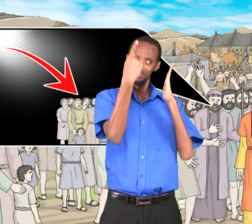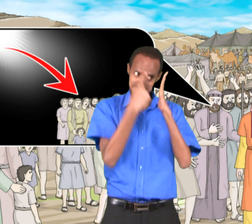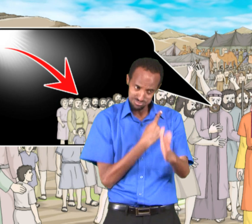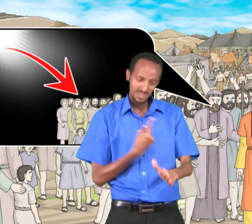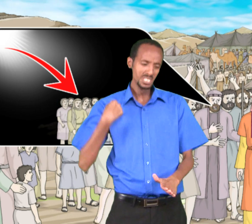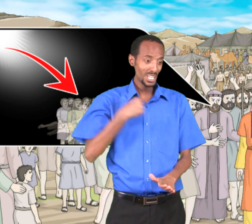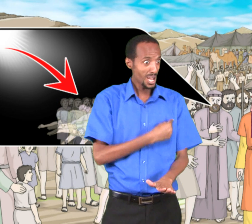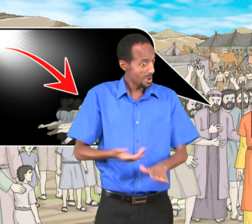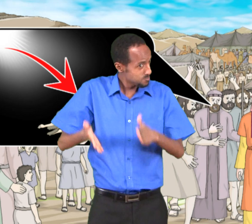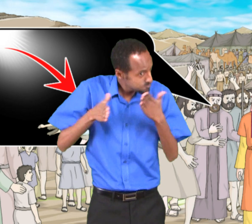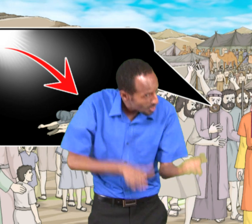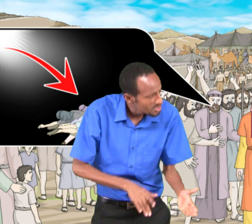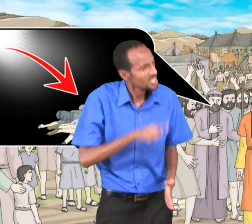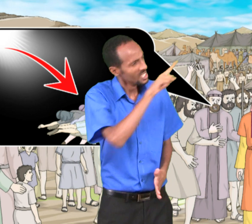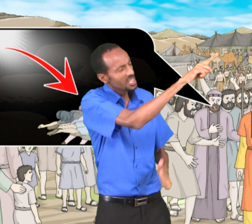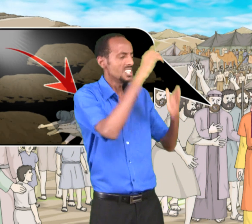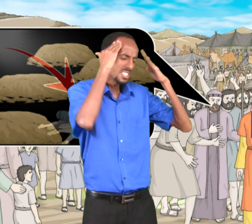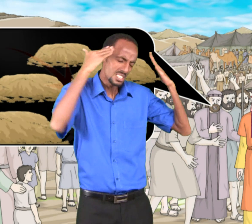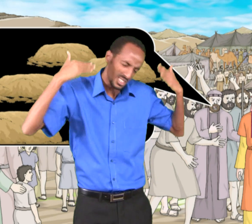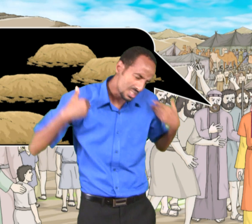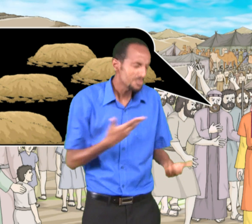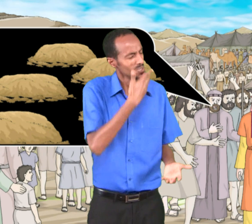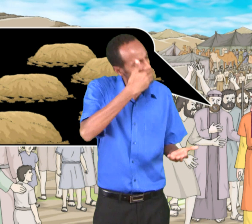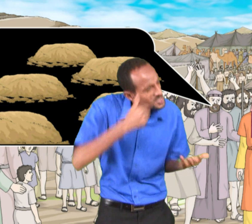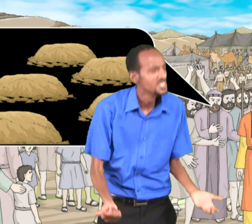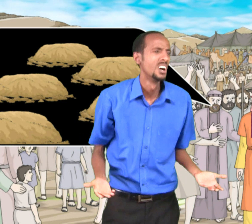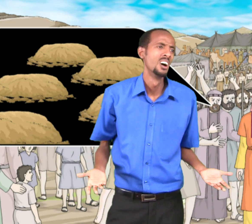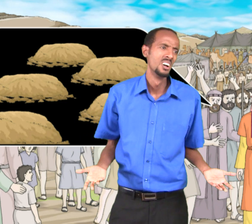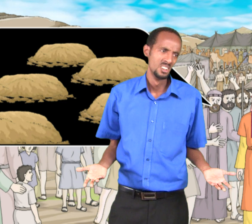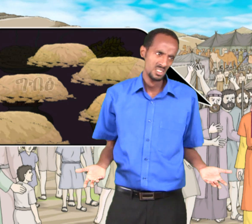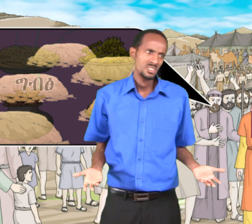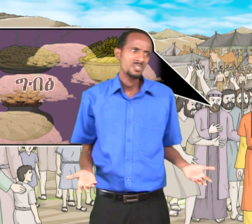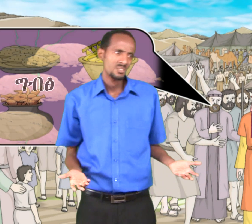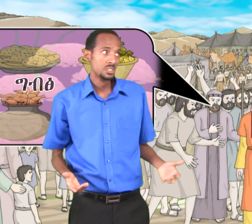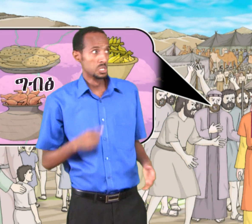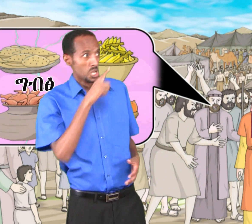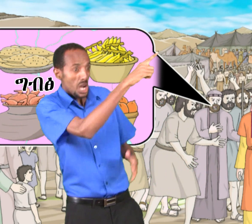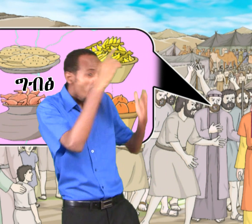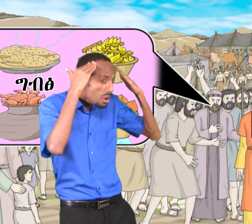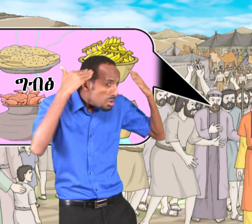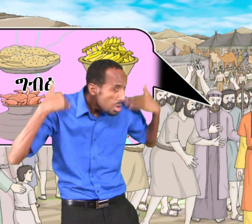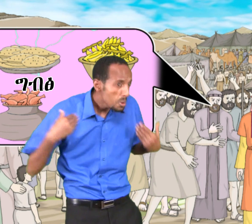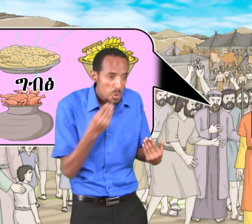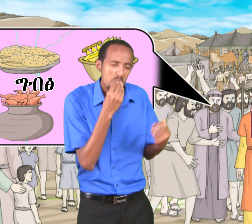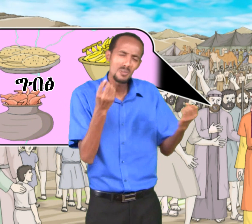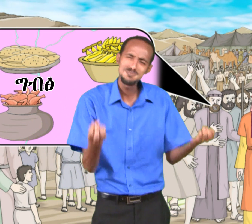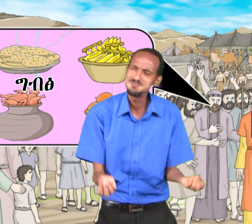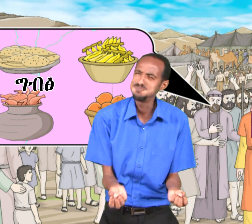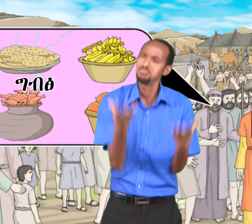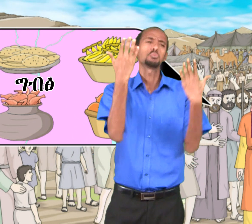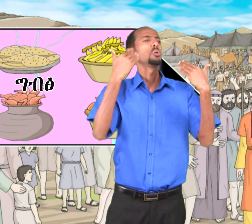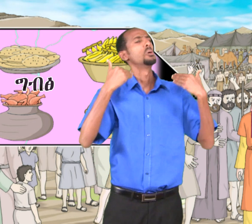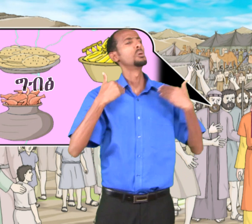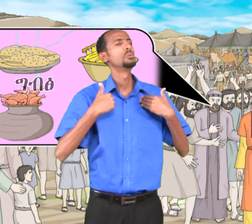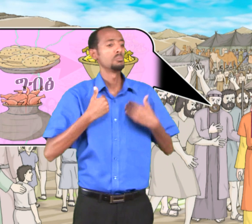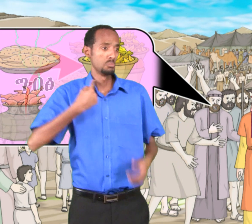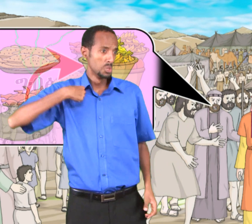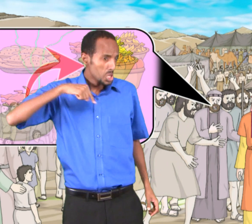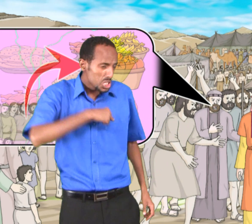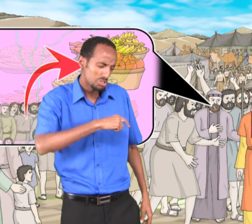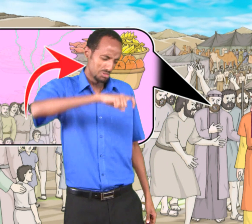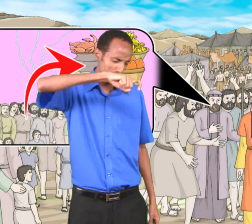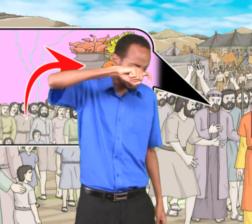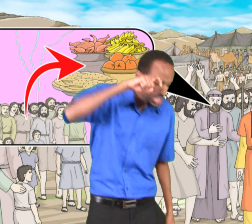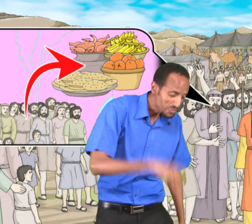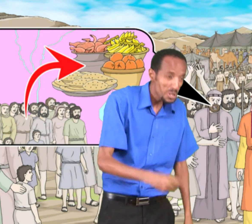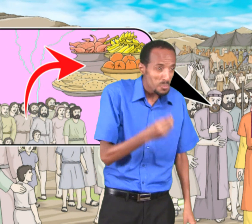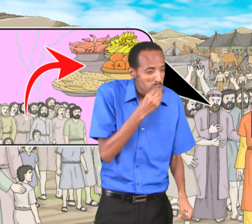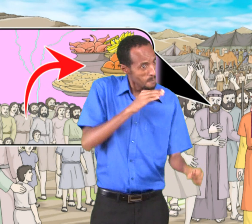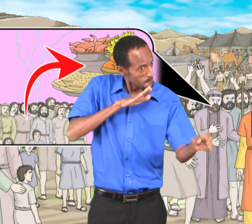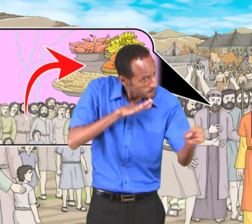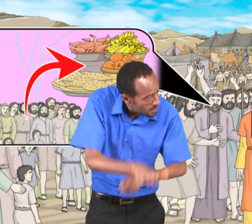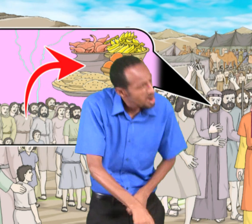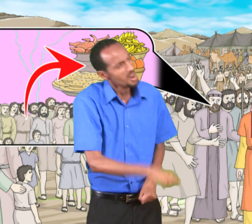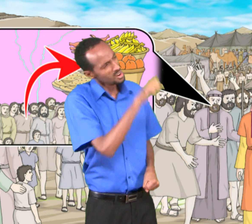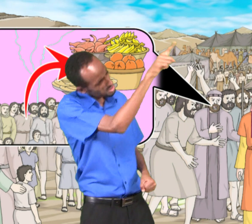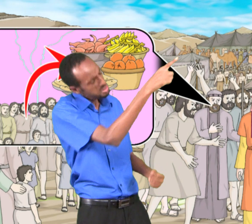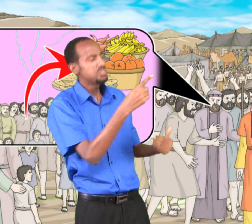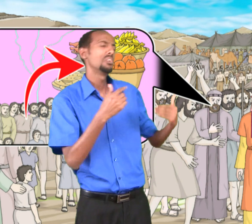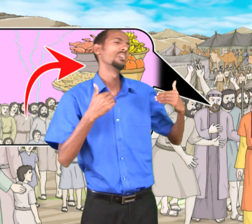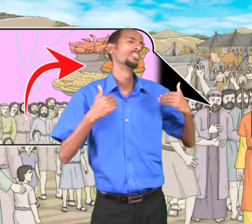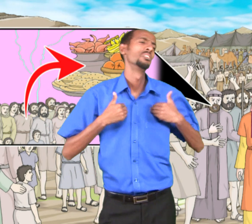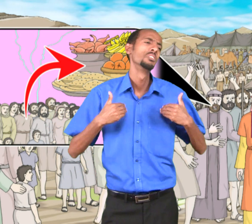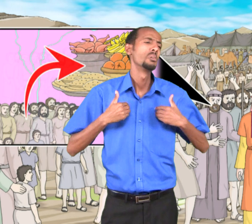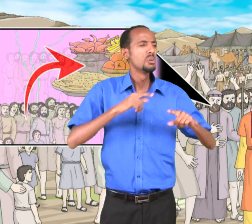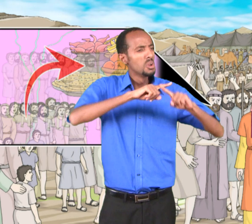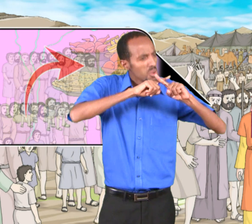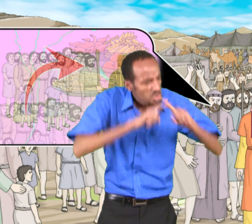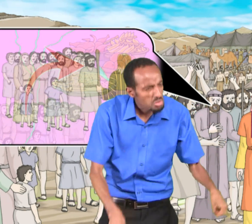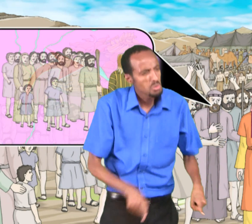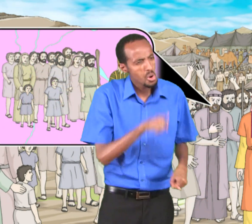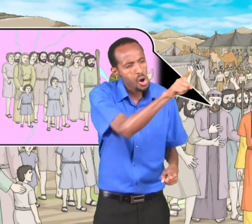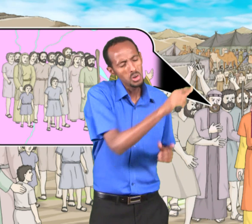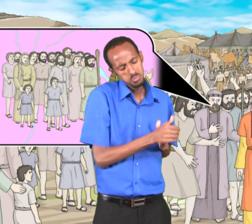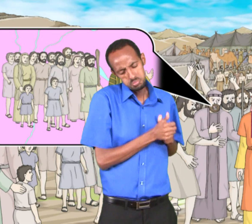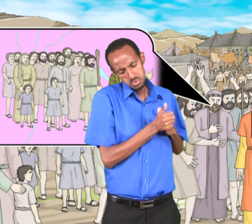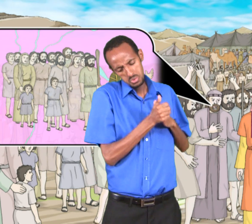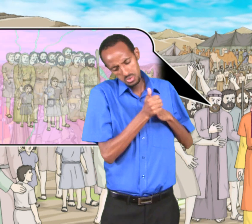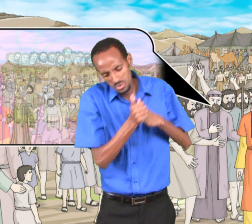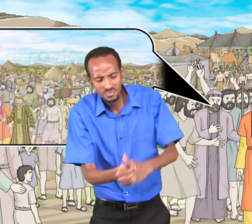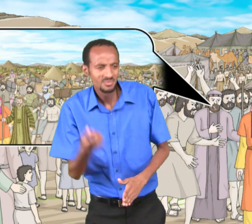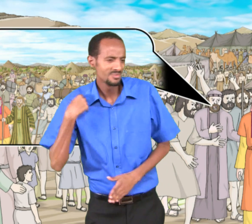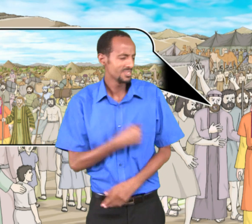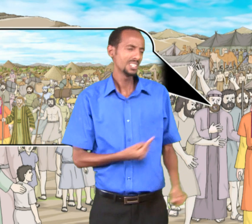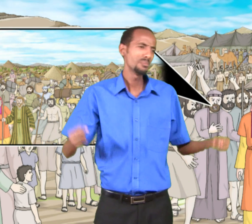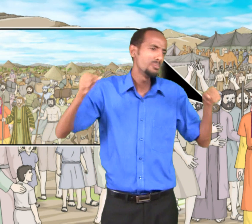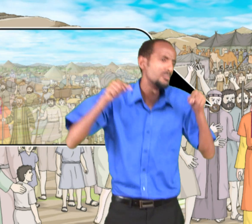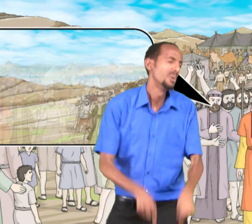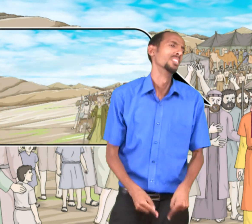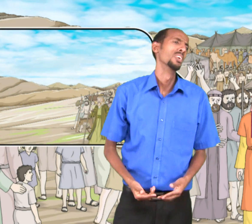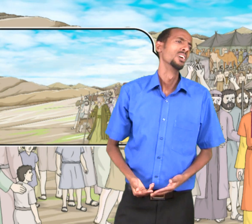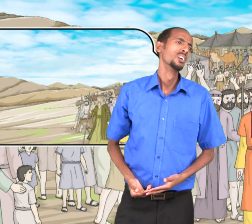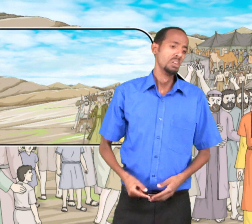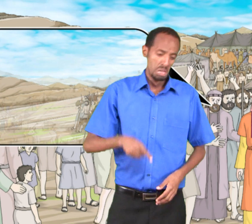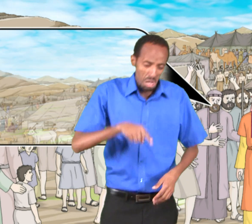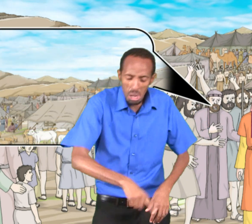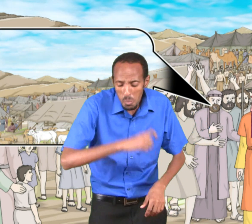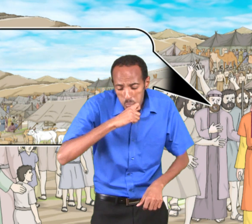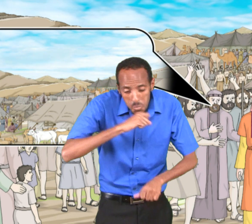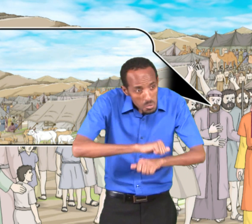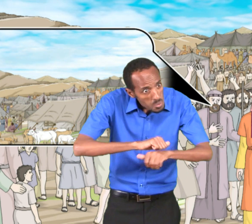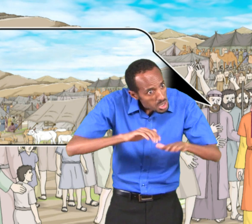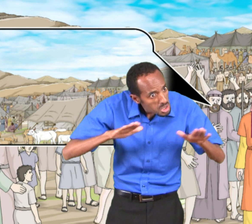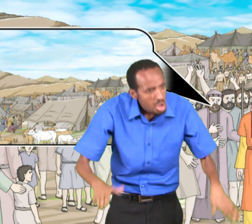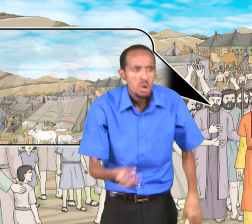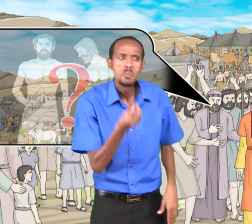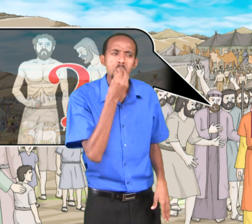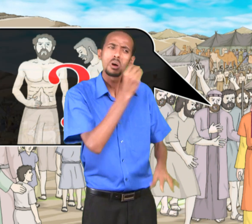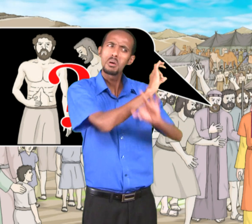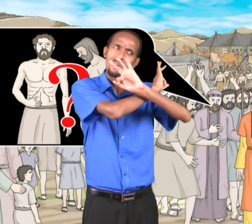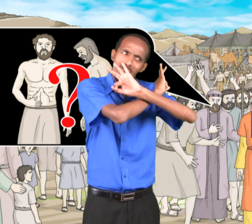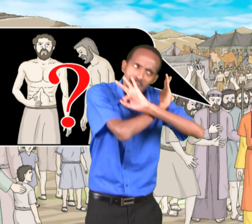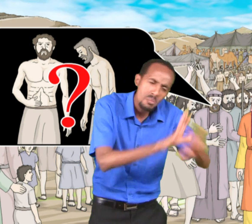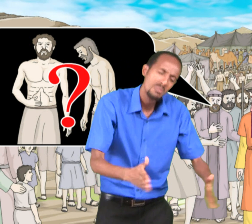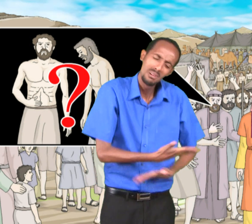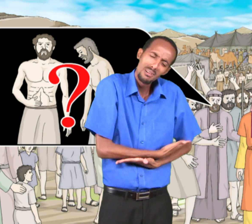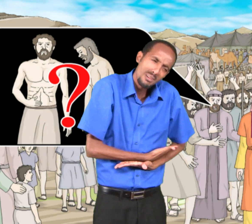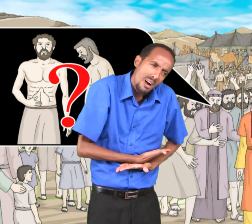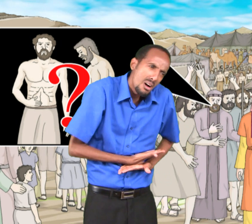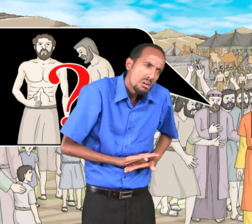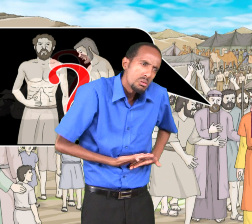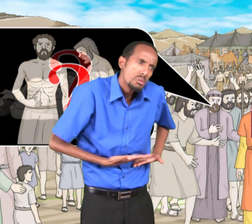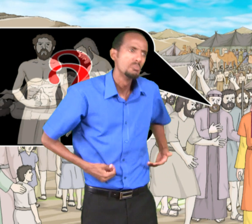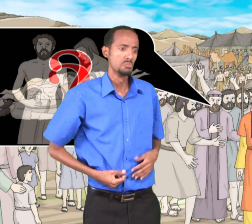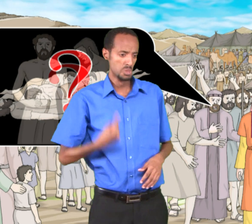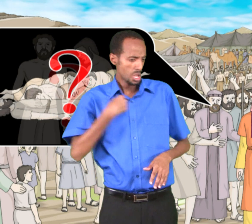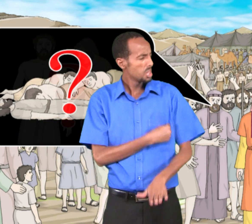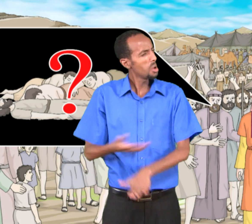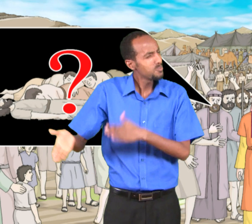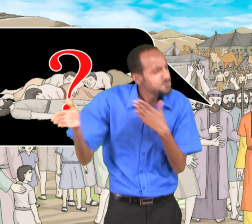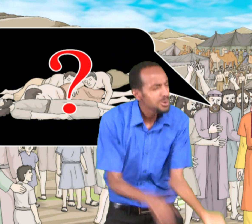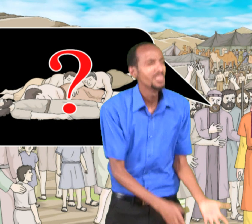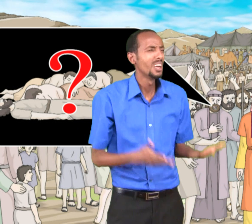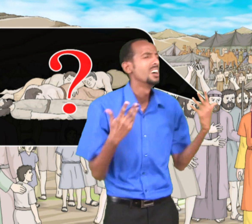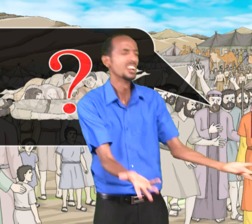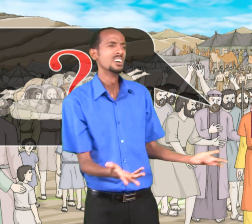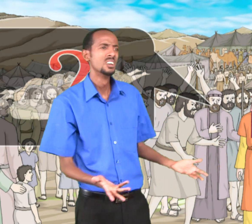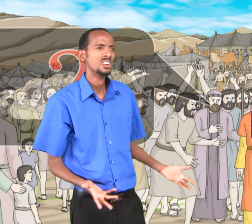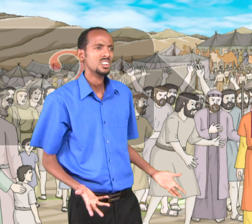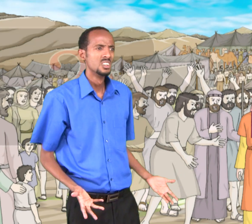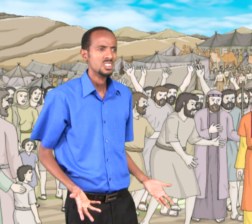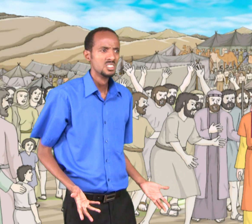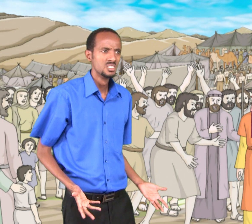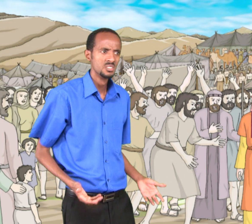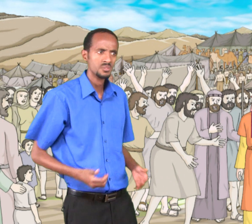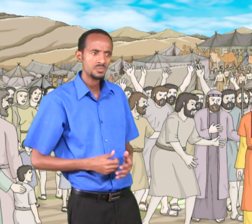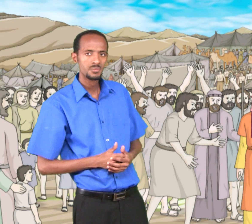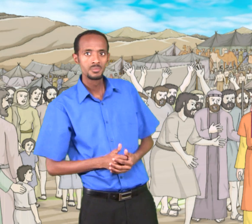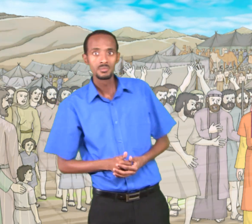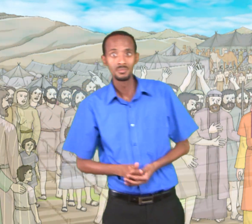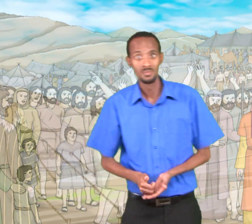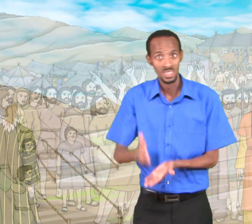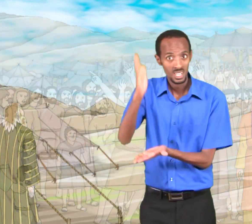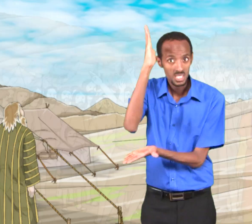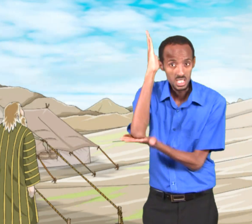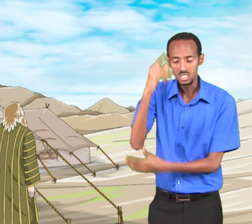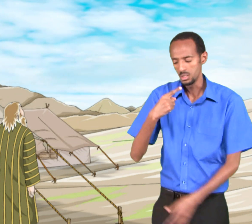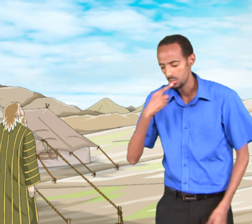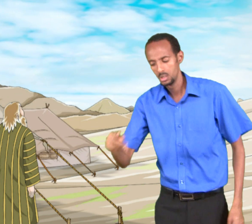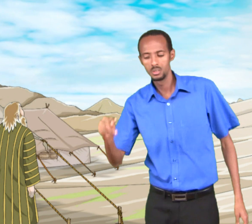“There we sat by pots of meat and ate our fill of bread, but you have brought us into this desert to starve this whole assembly to death!”